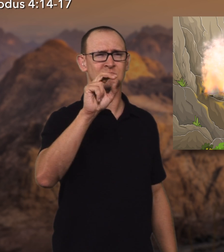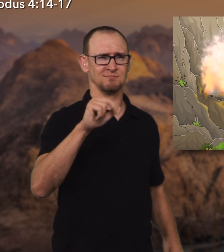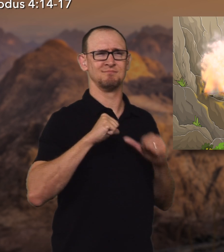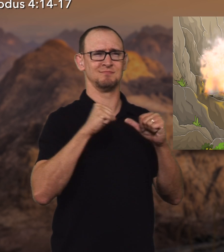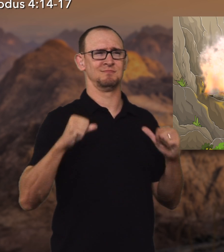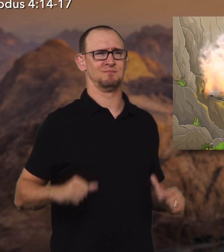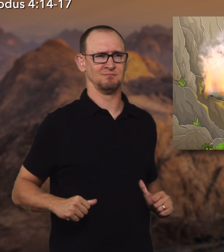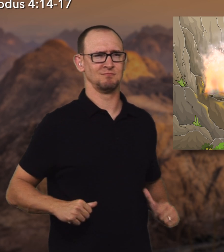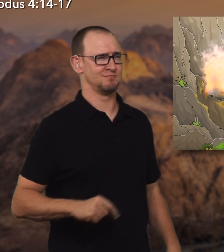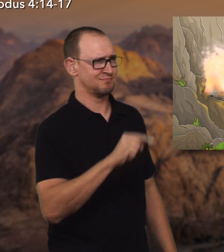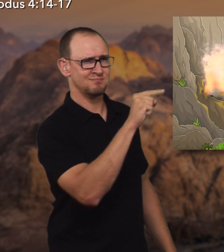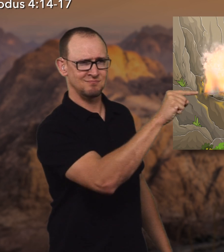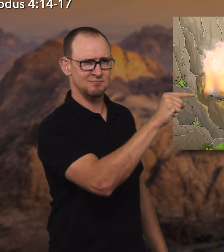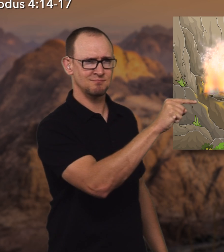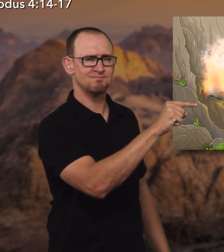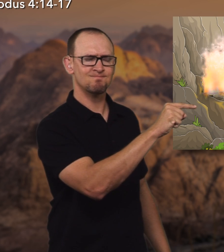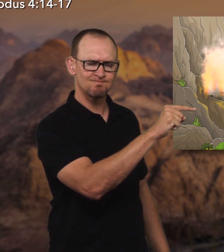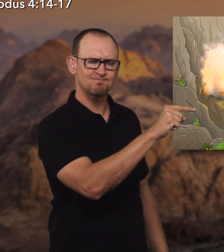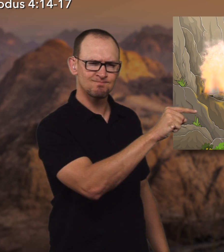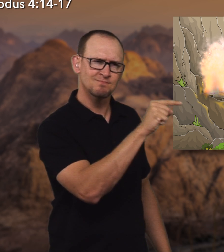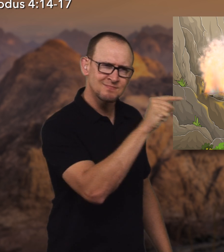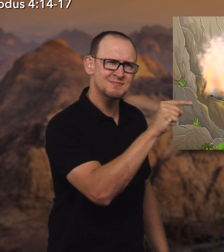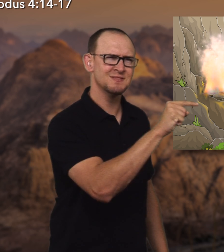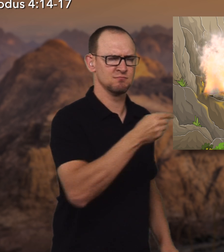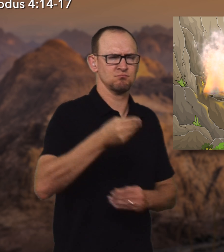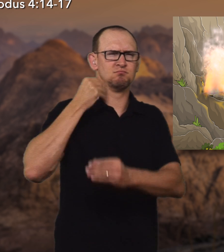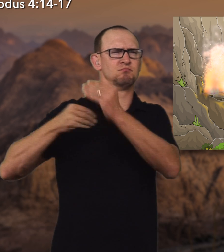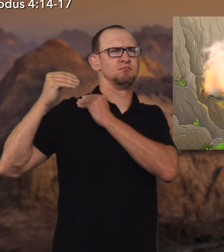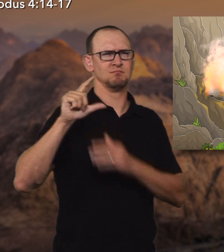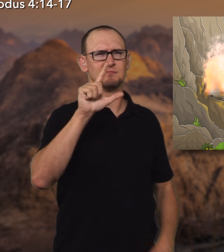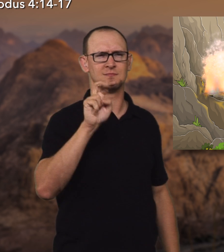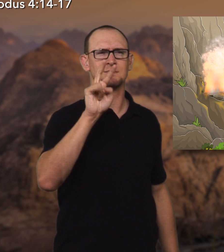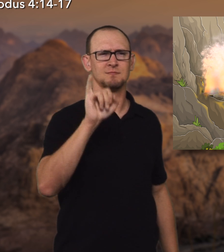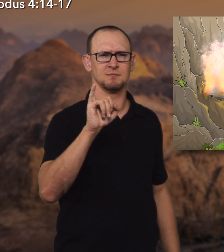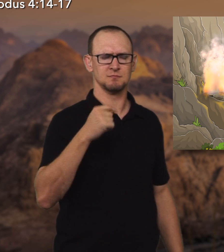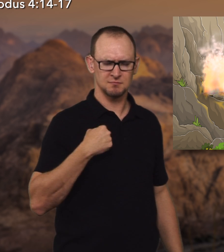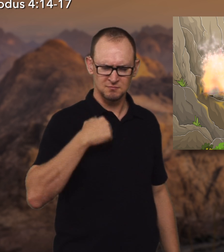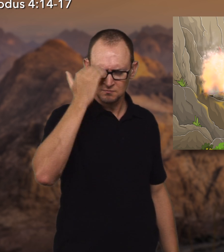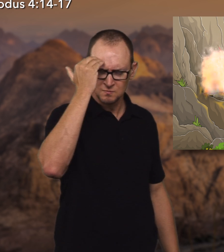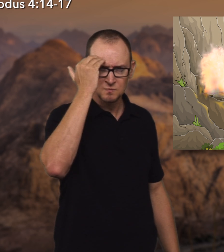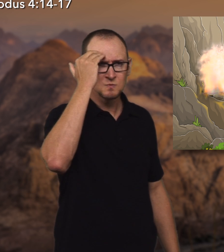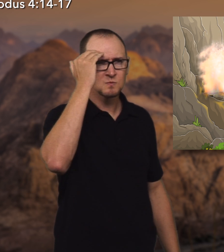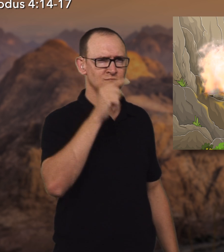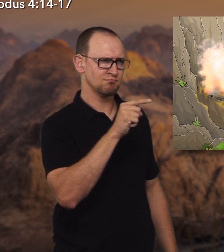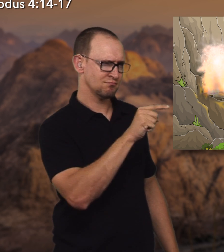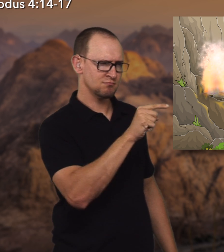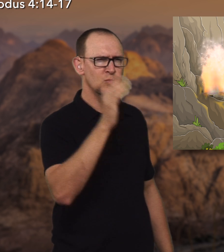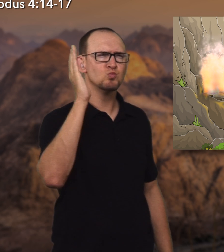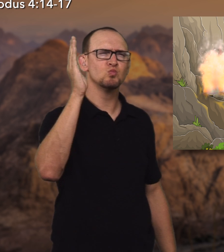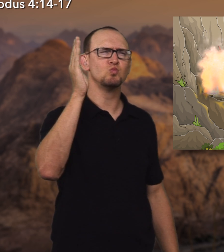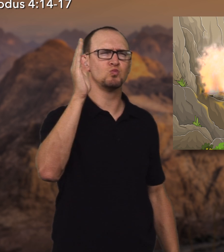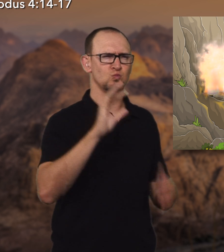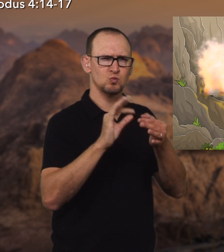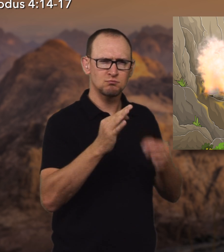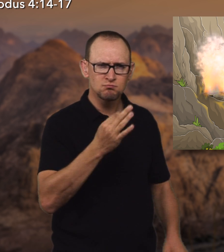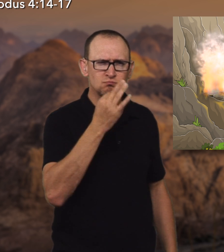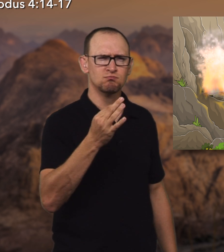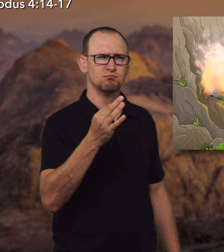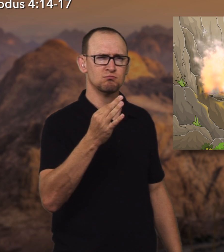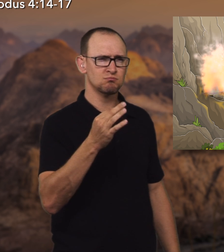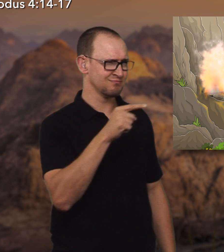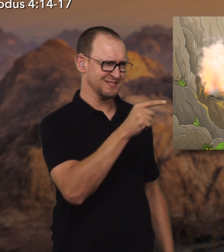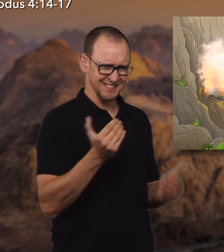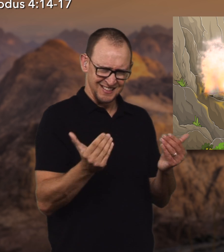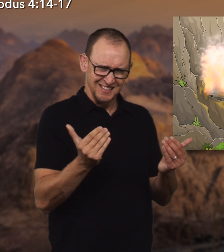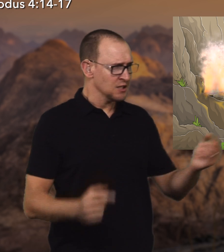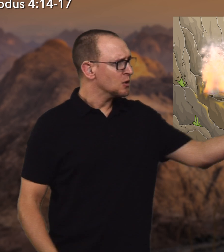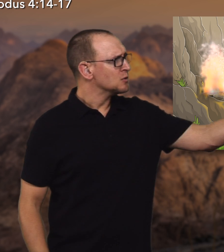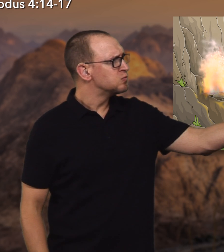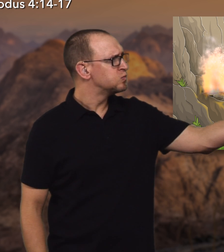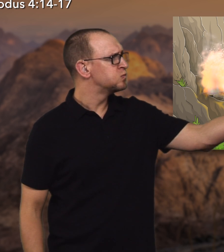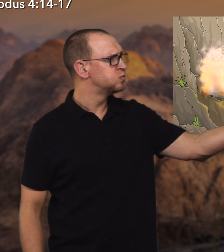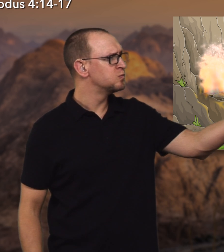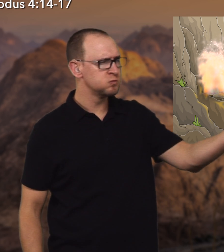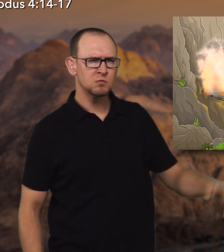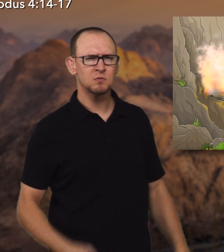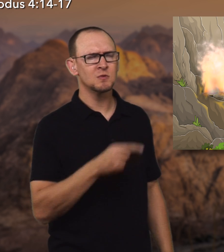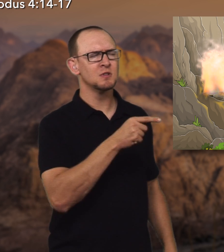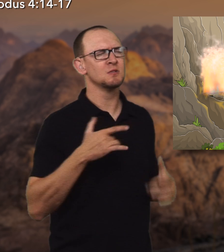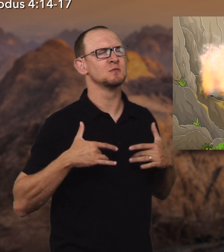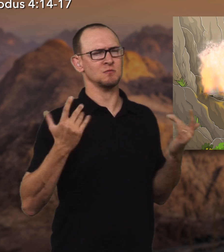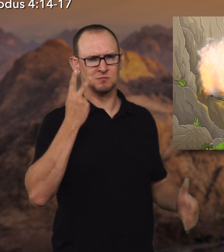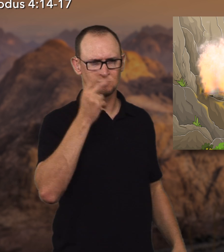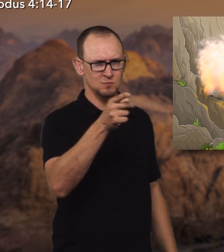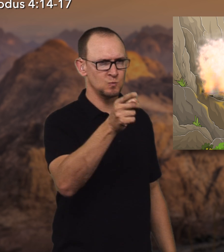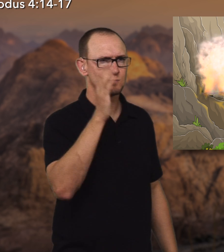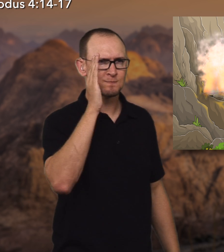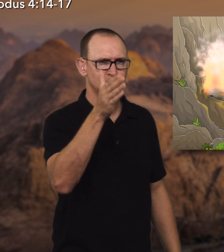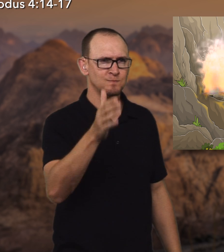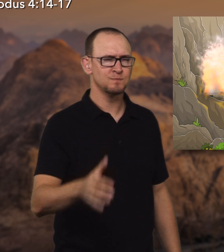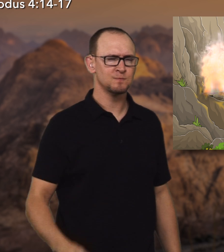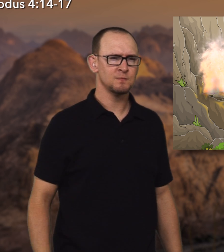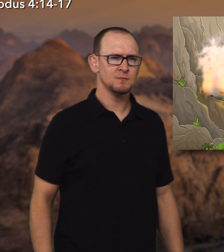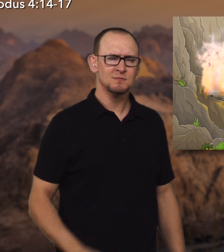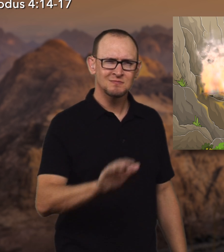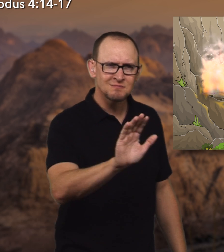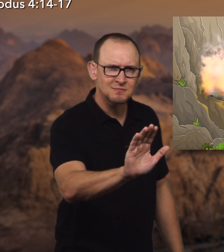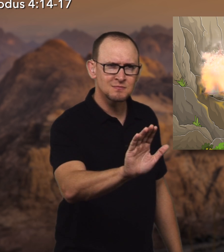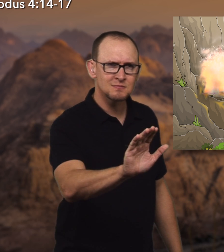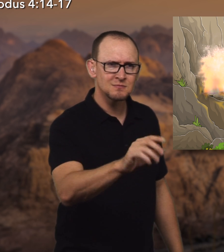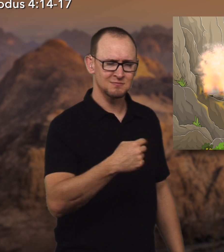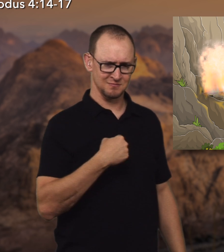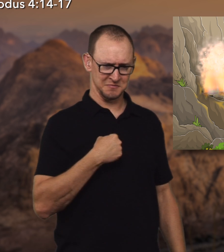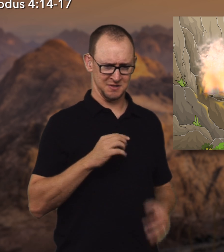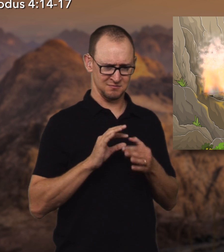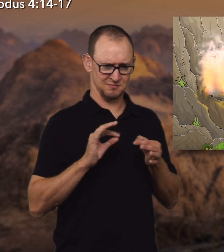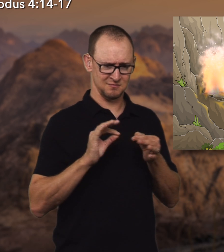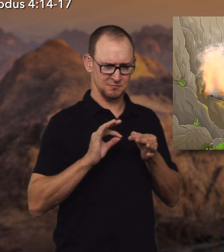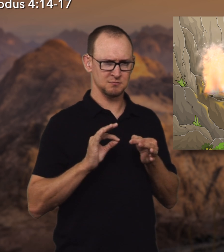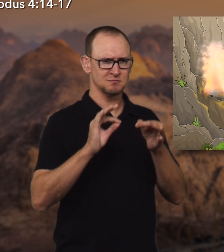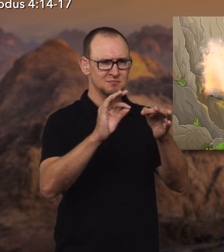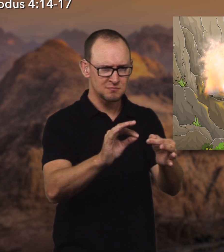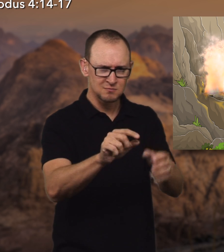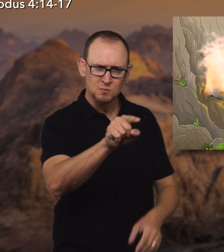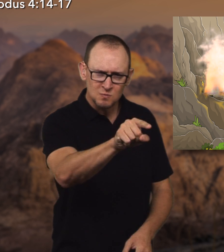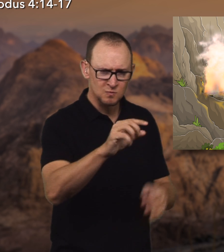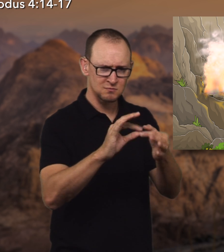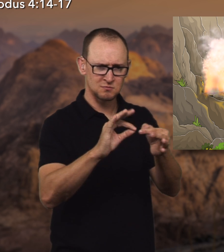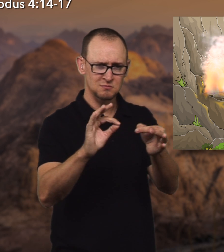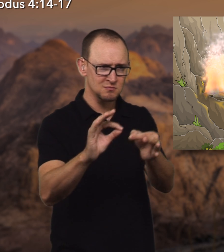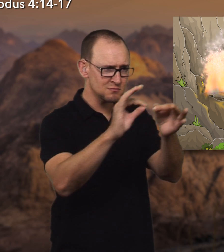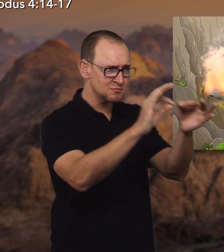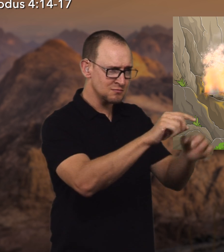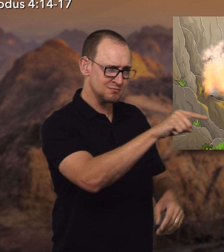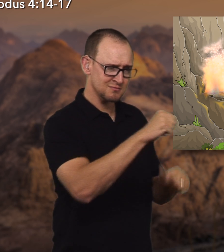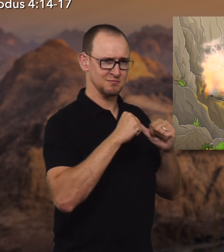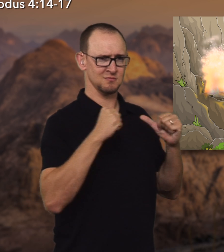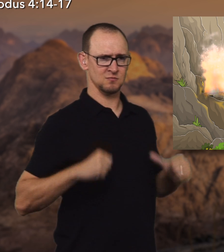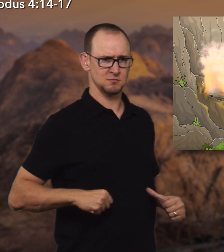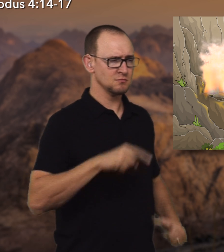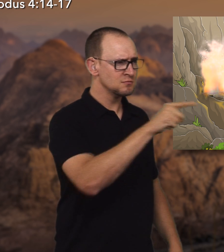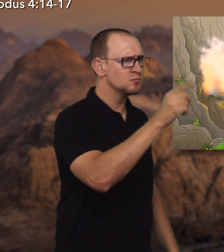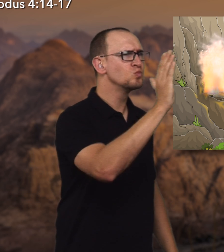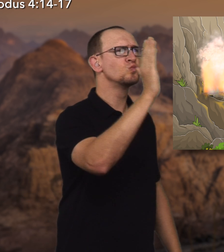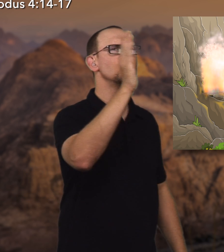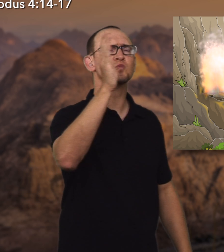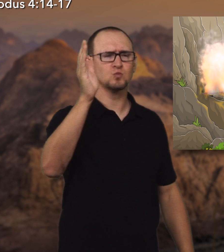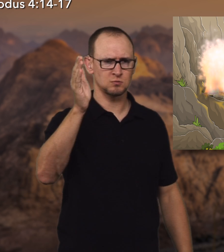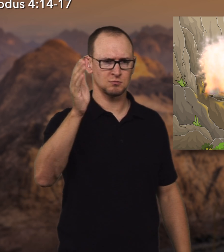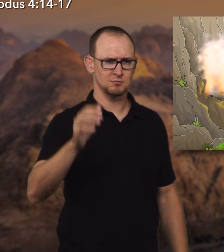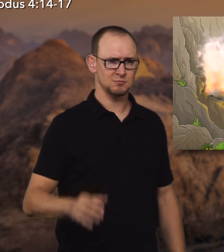I know that he can speak well, and he is now on his way to meet you. When he sees you, he will be glad in his heart.